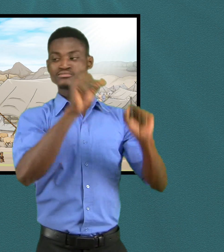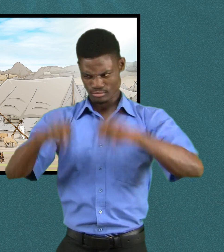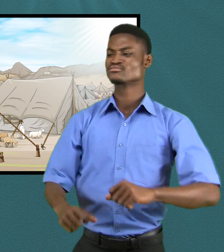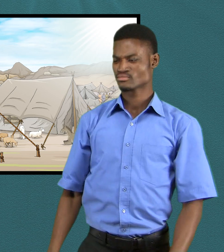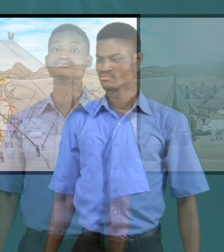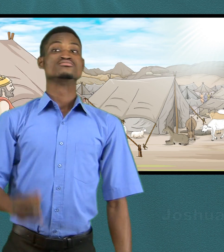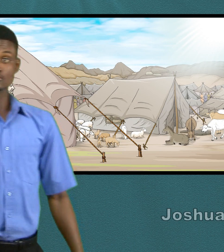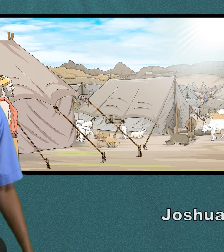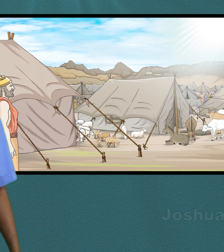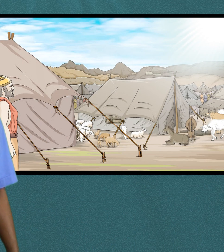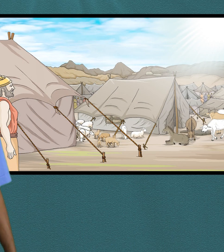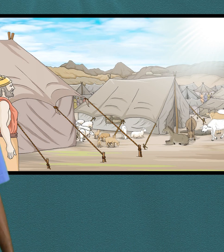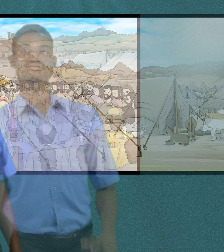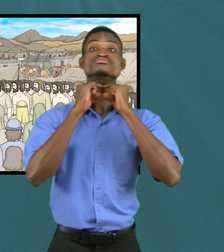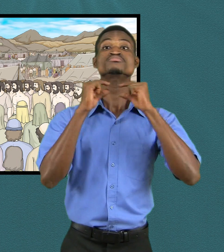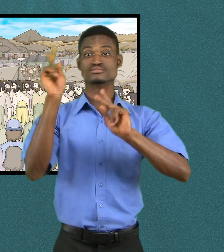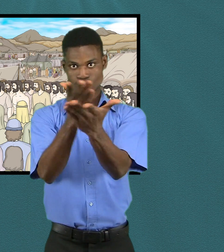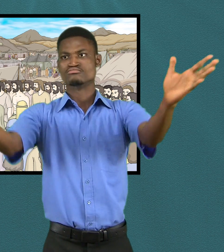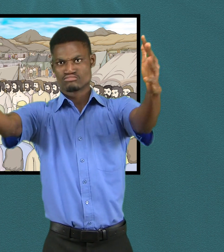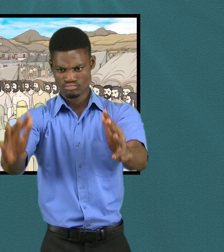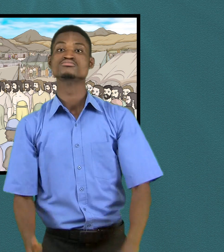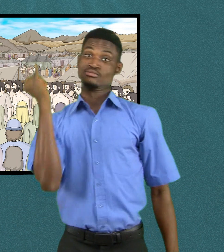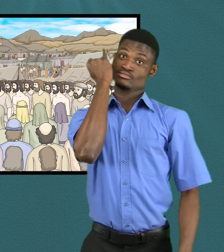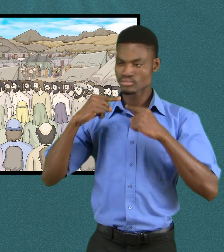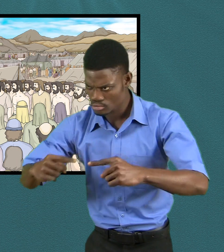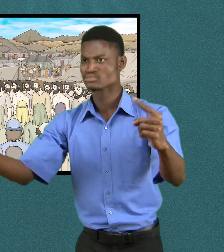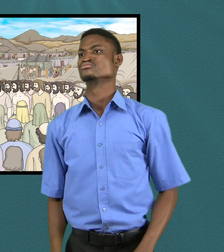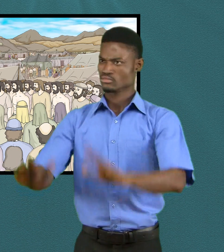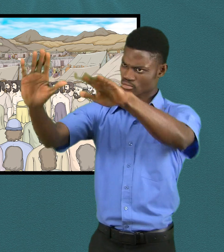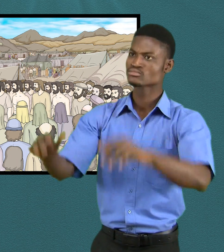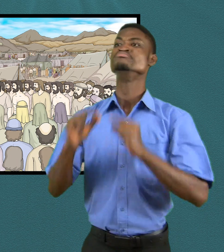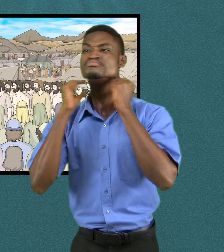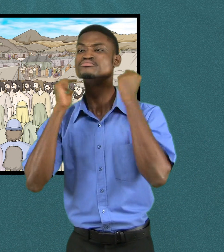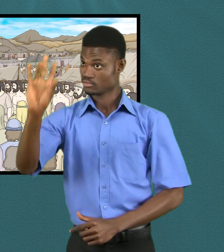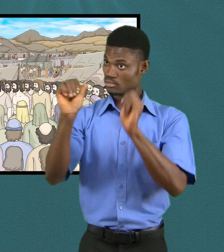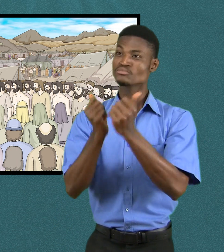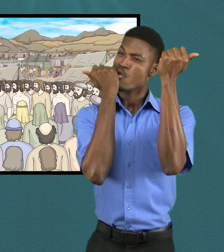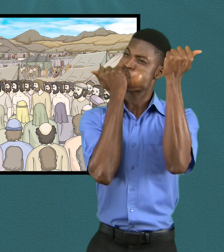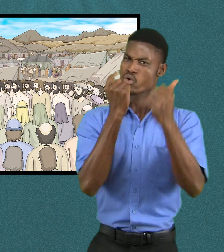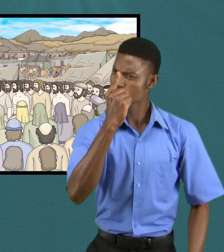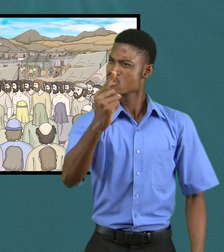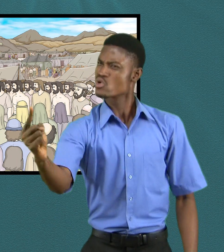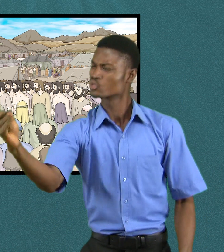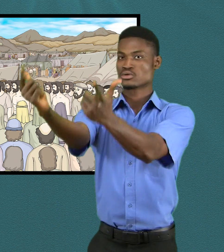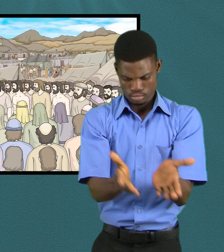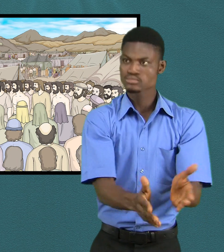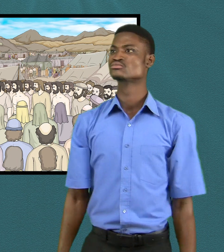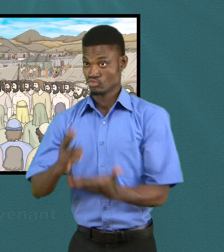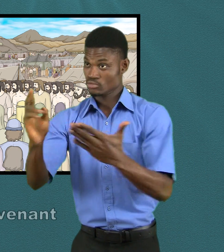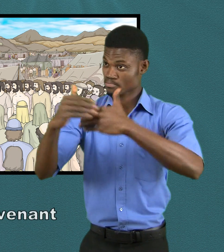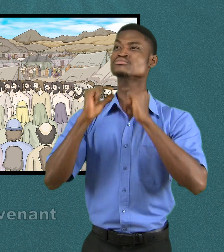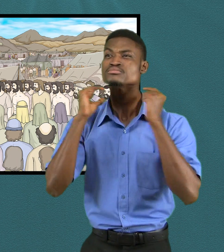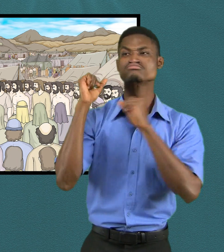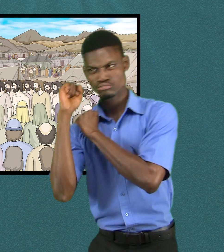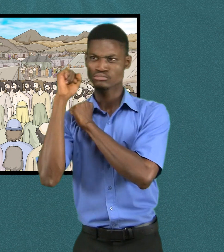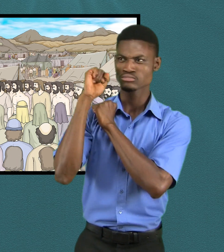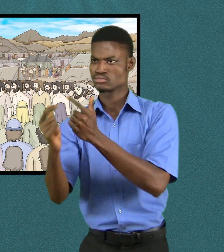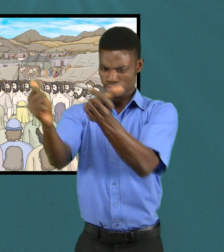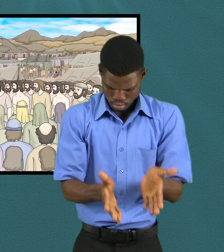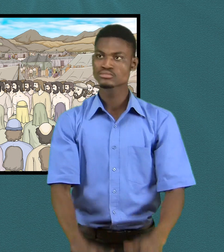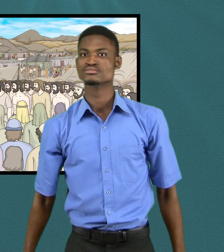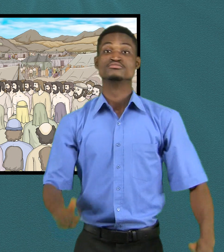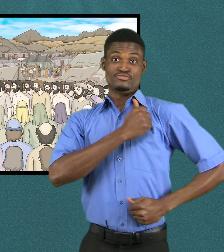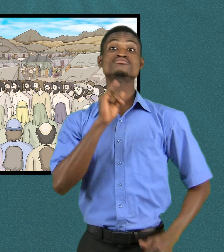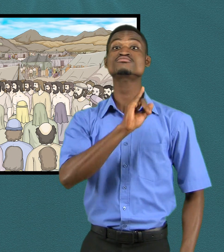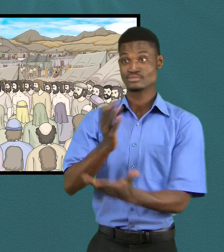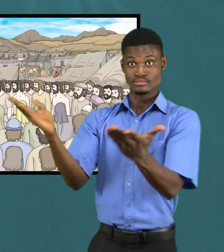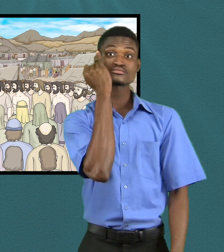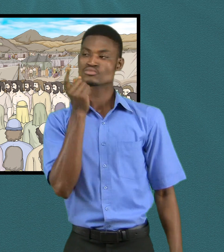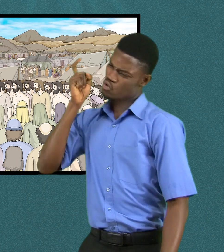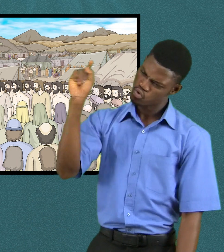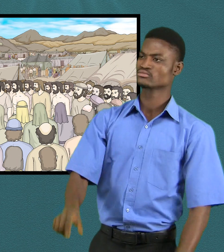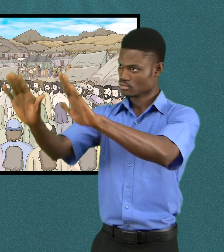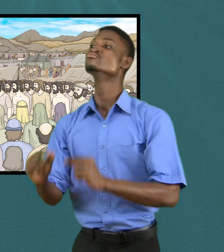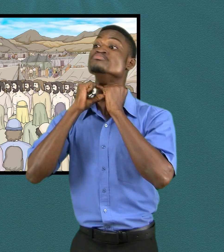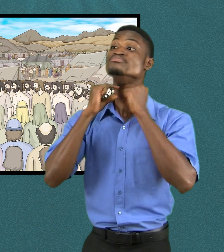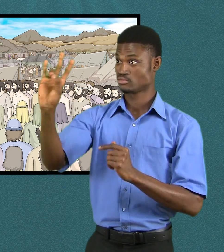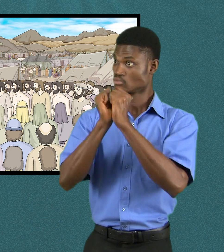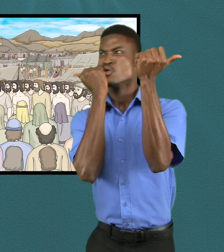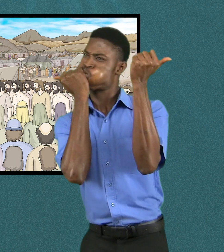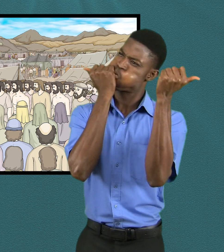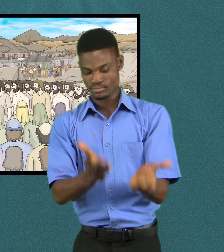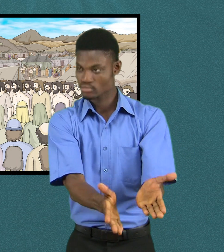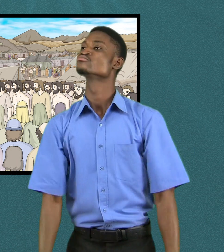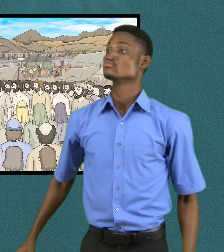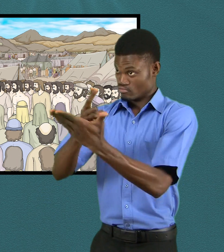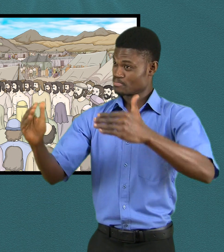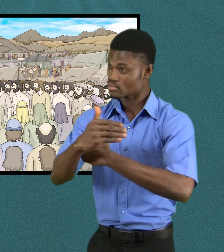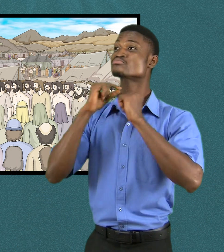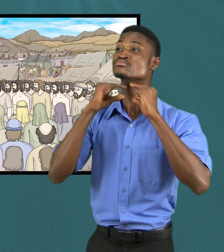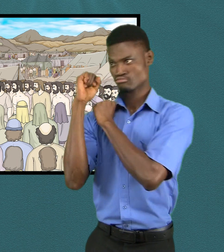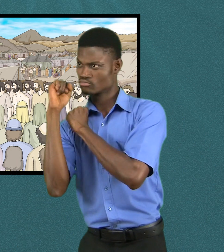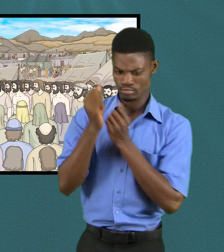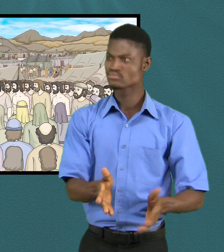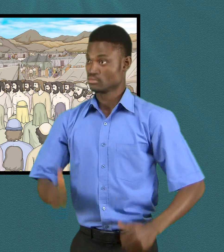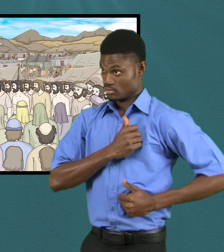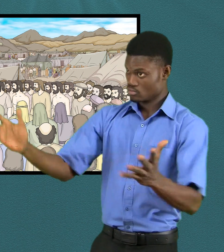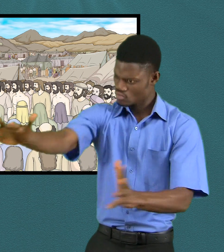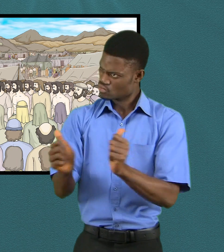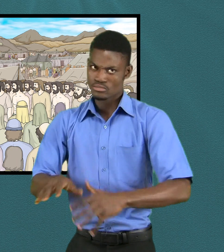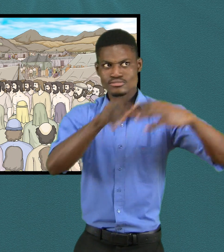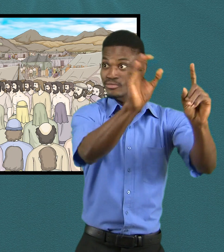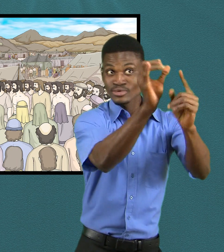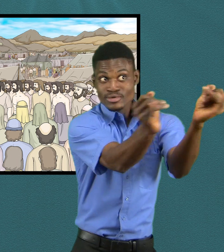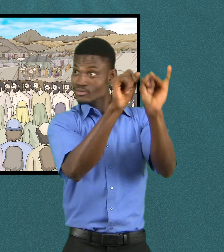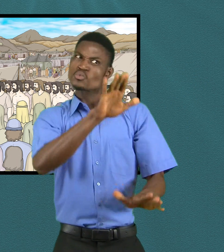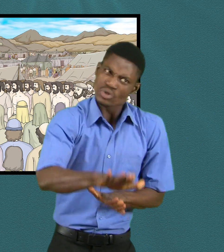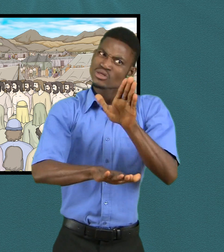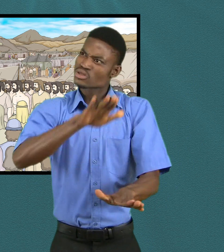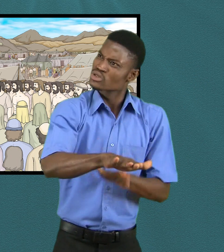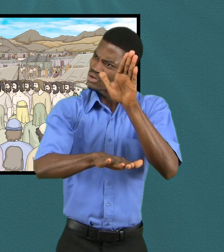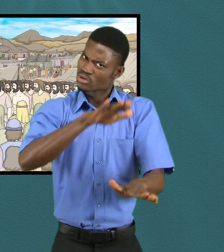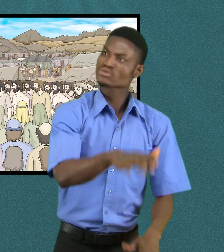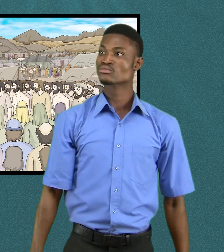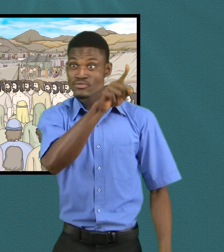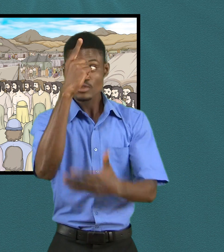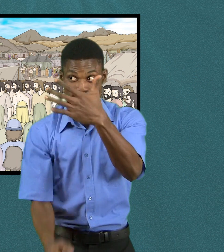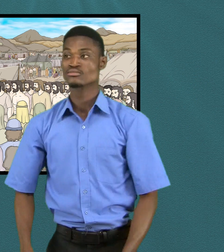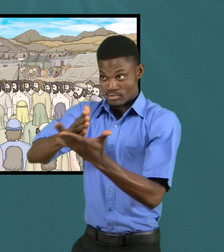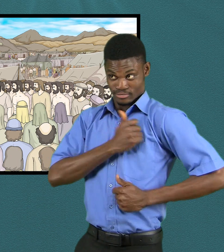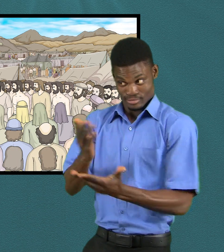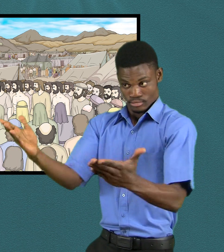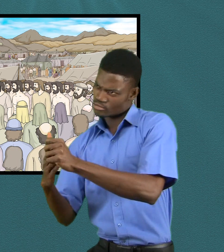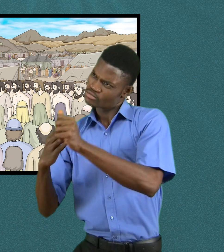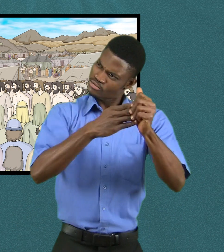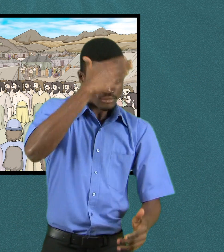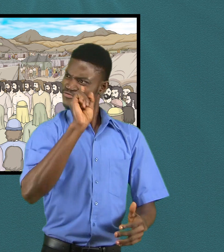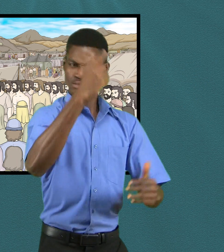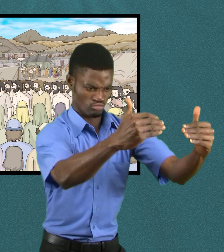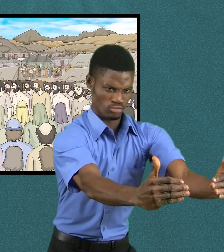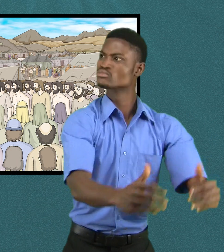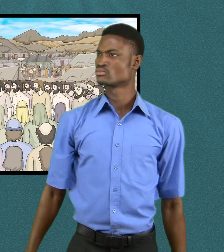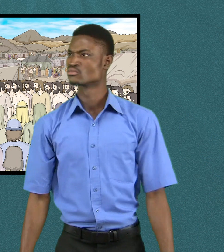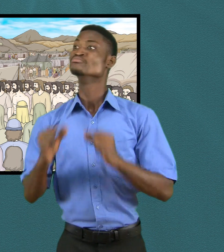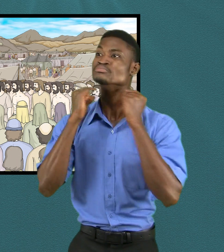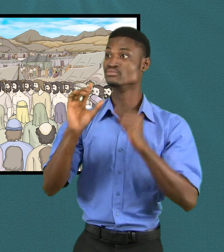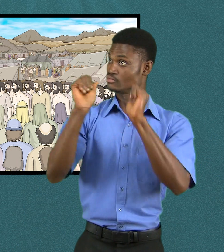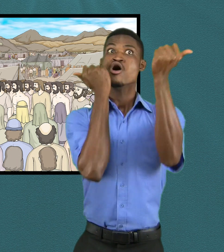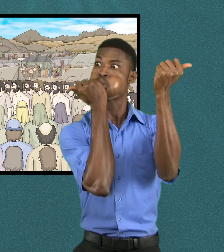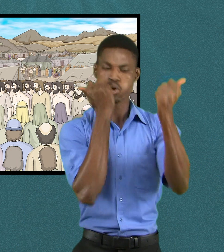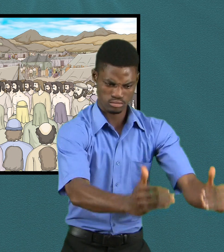So Joshua son of Nun summoned the priests and said, “Take up the ark of the covenant and have seven priests carry seven rams’ horns in front of the ark of the LORD.”